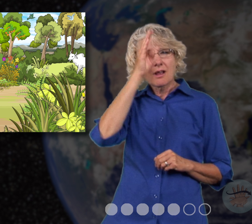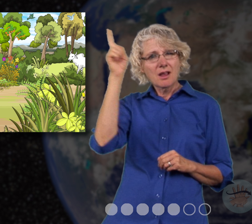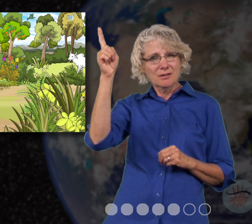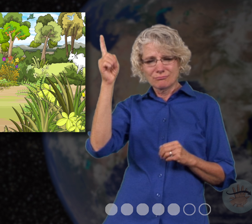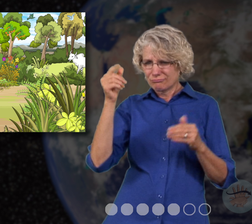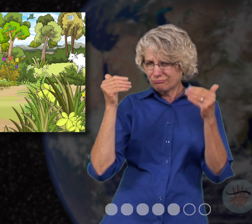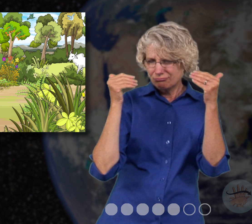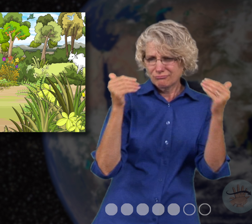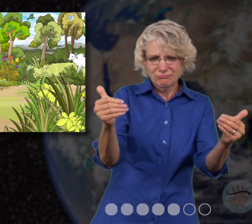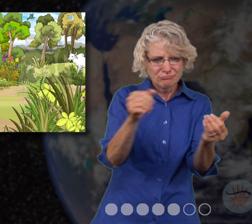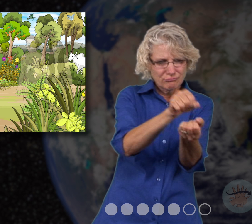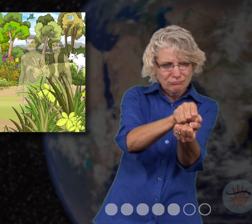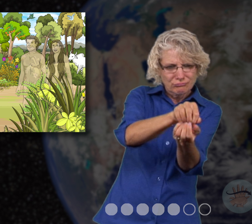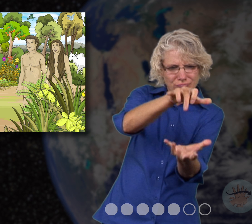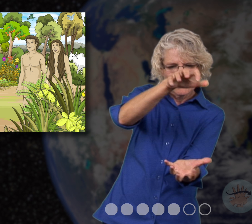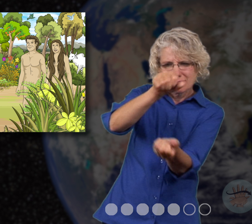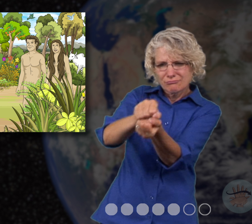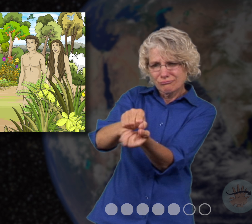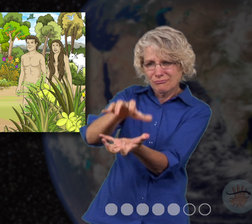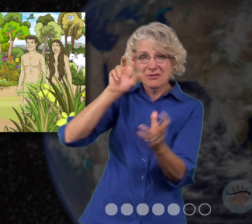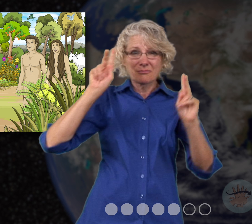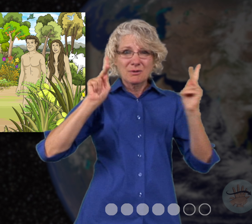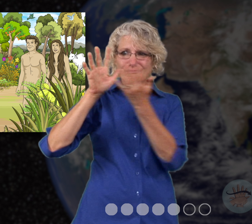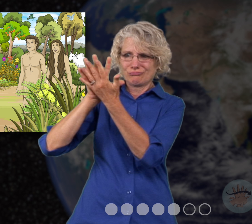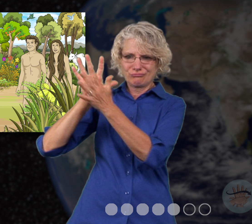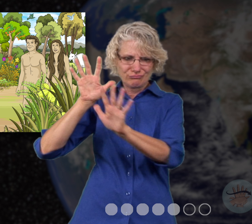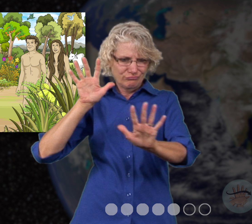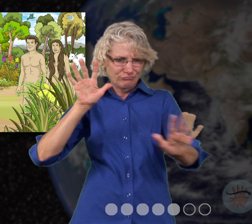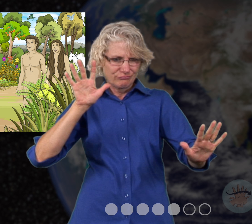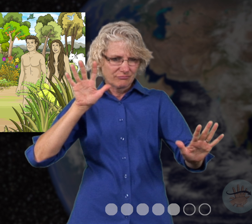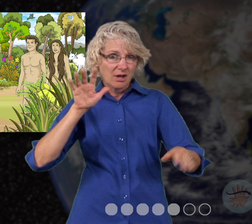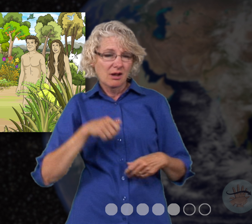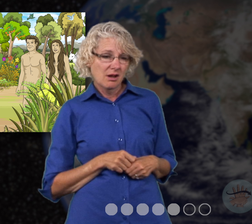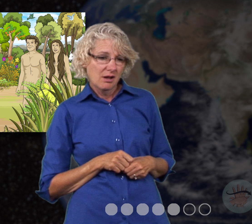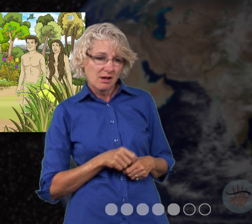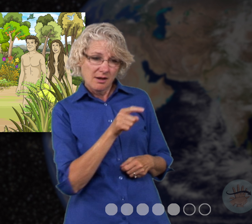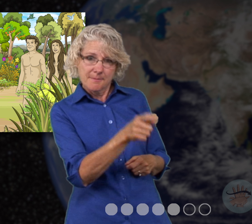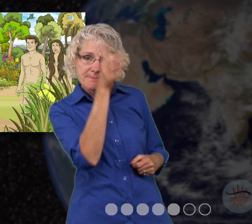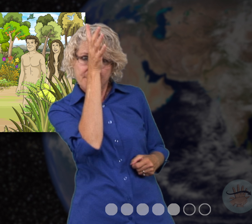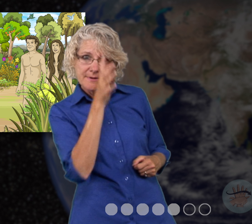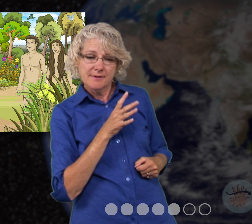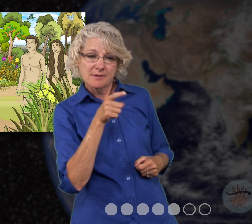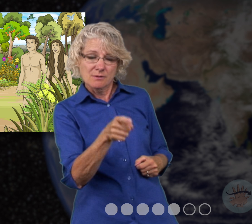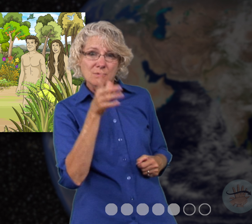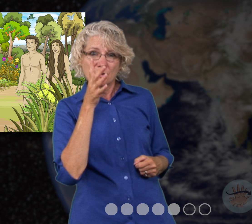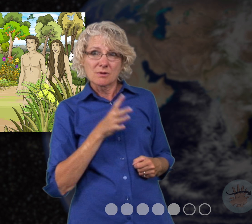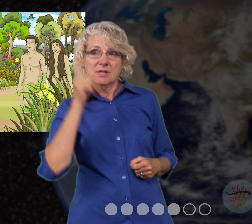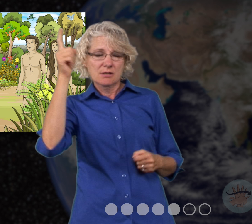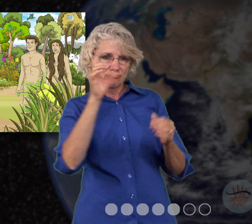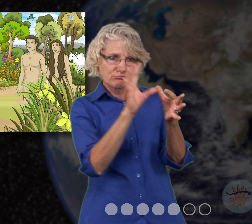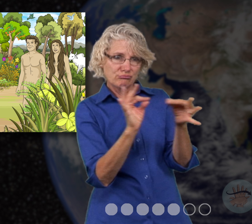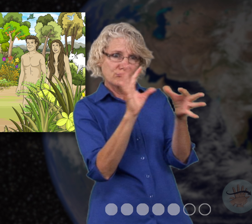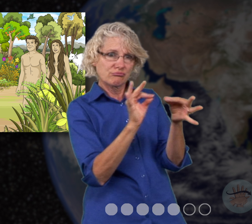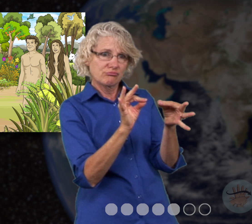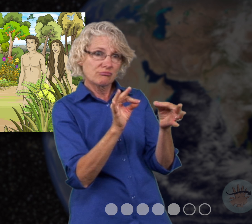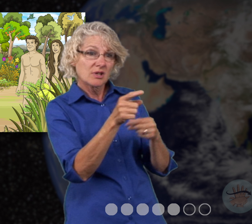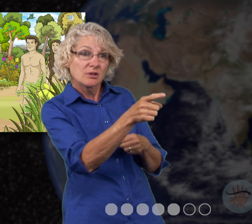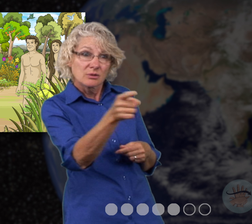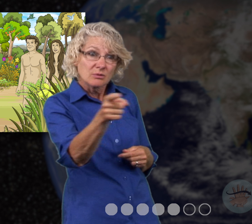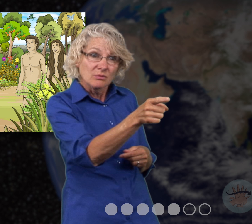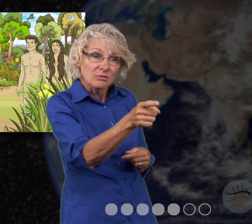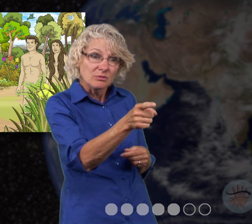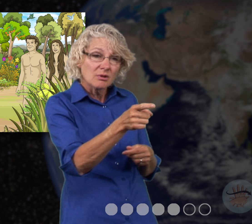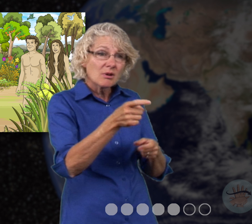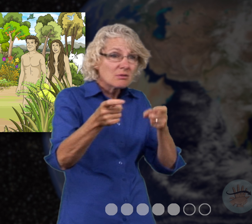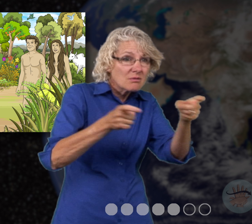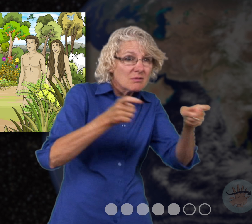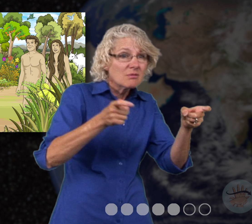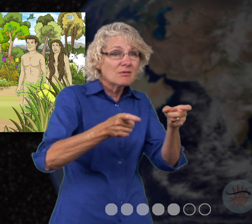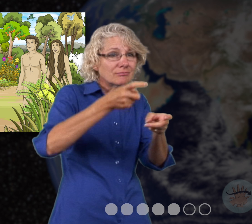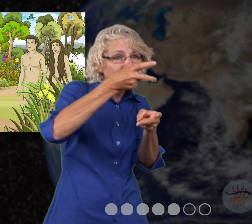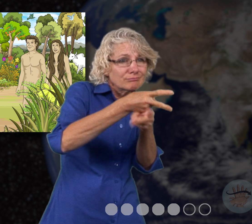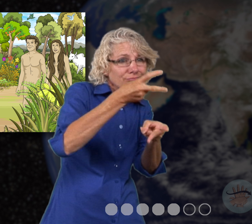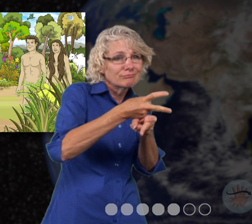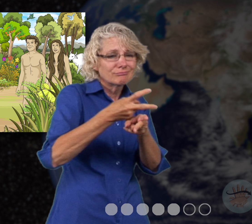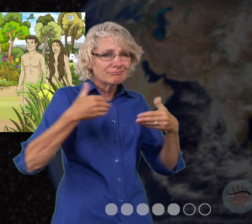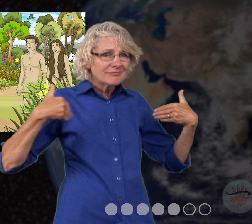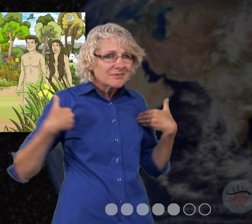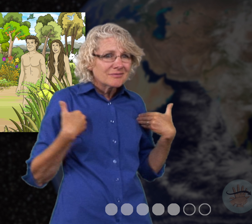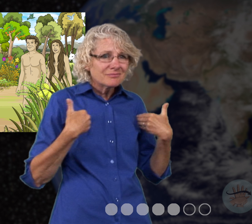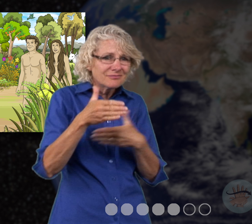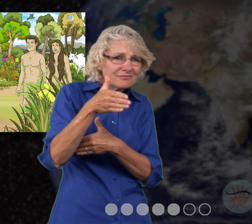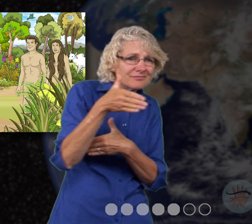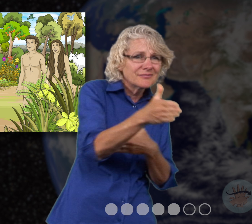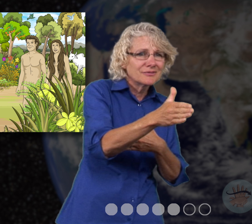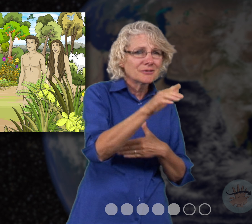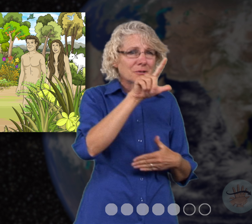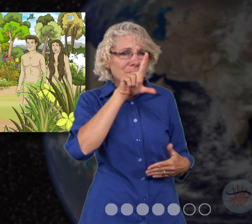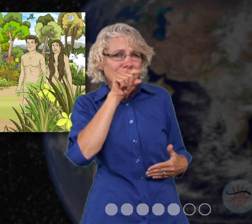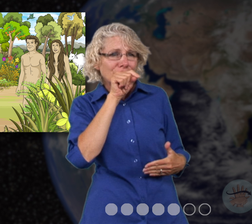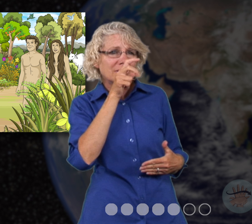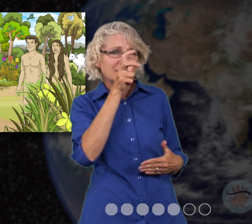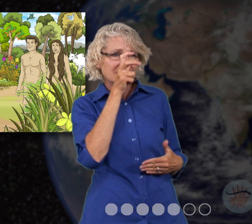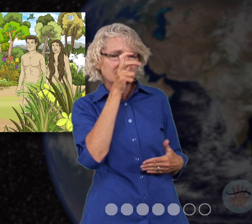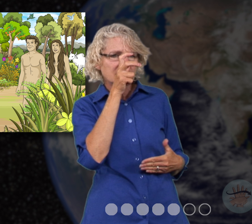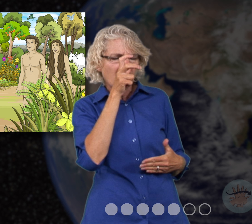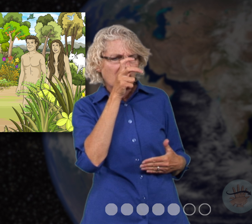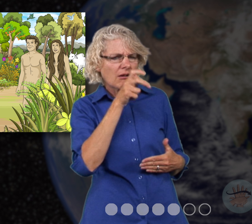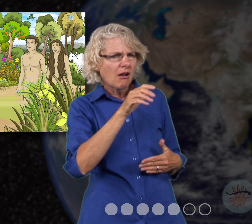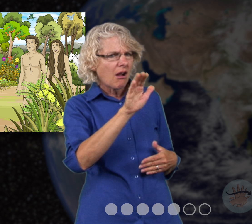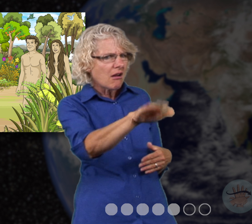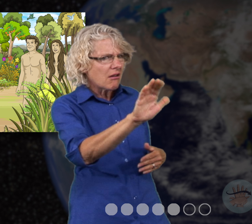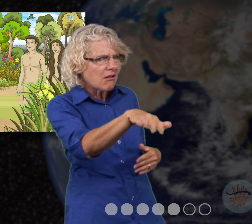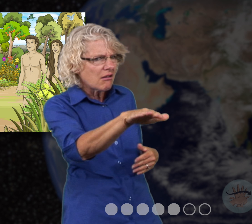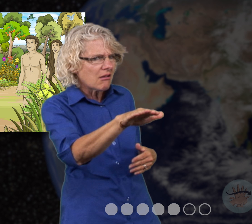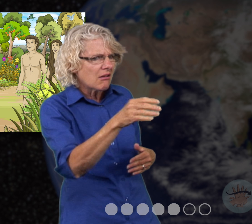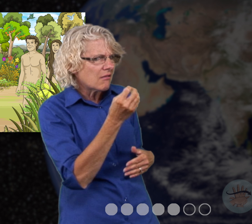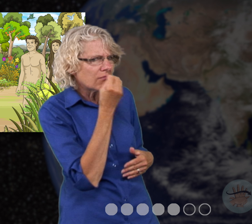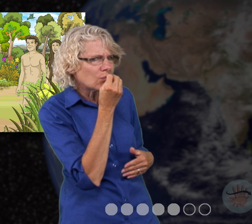So God created man in His own image; in the image of God He created him; male and female He created them.